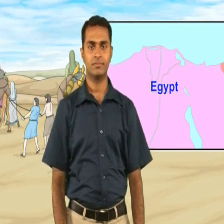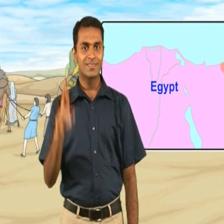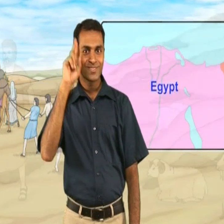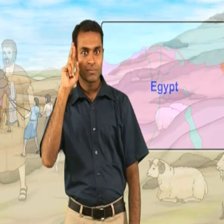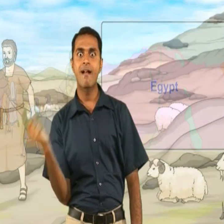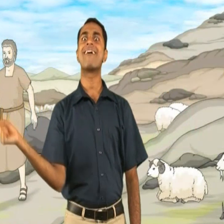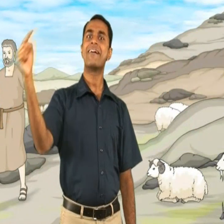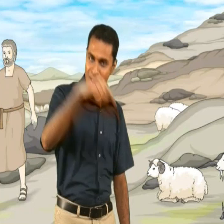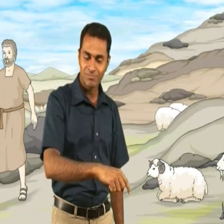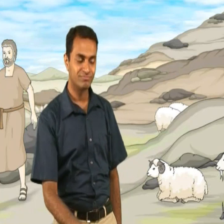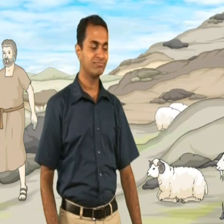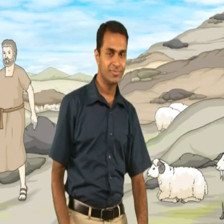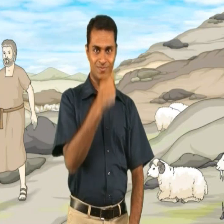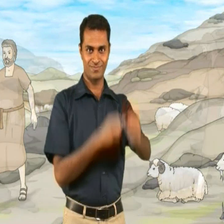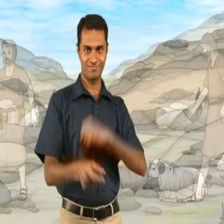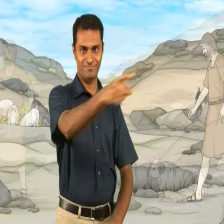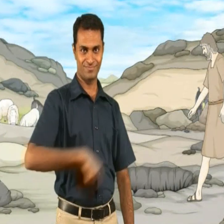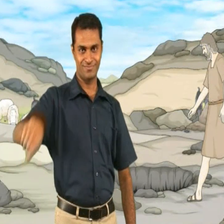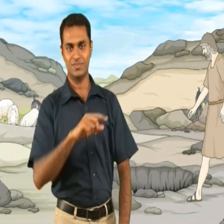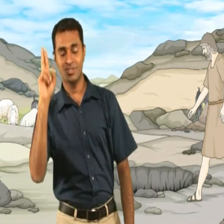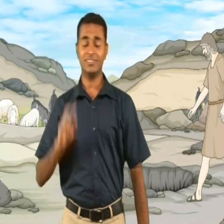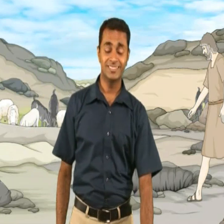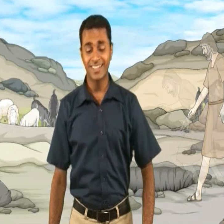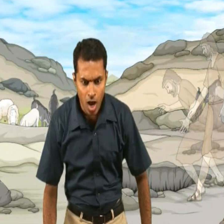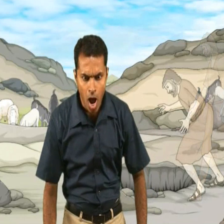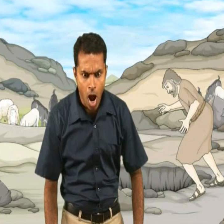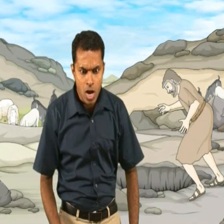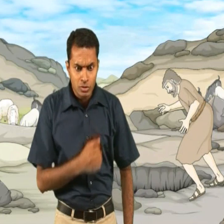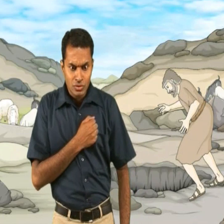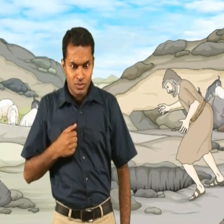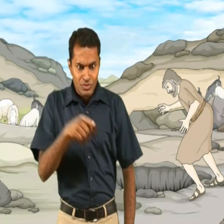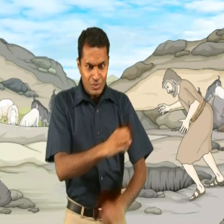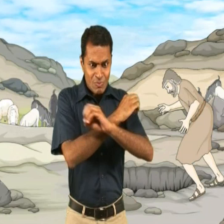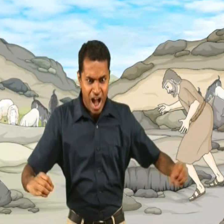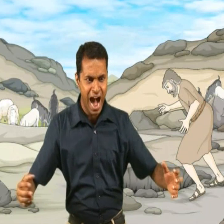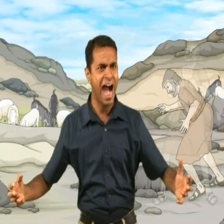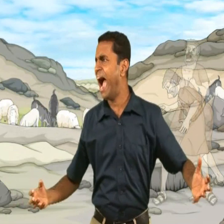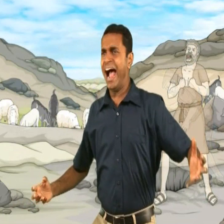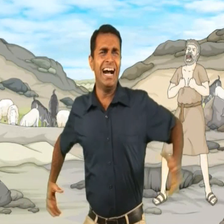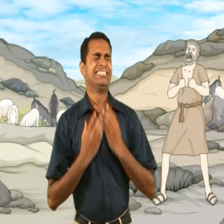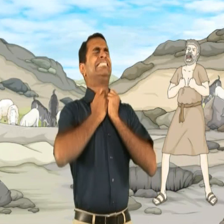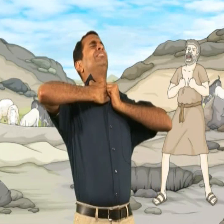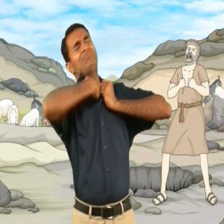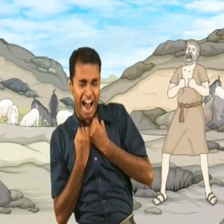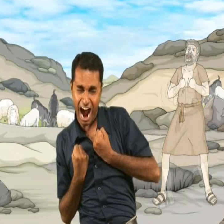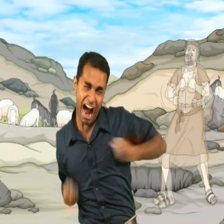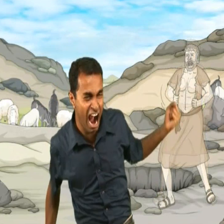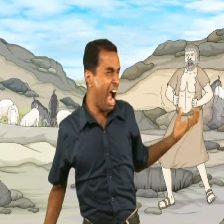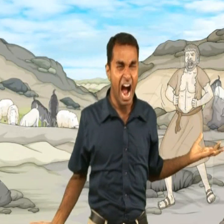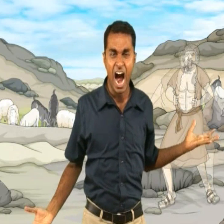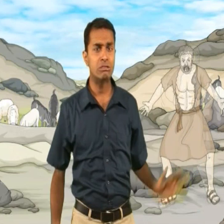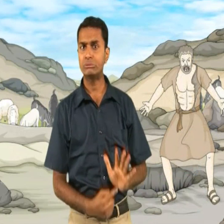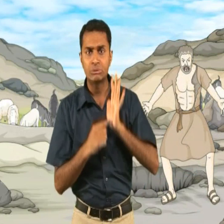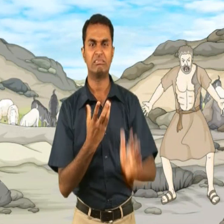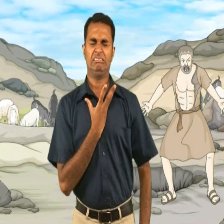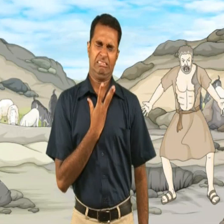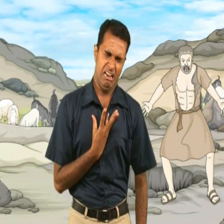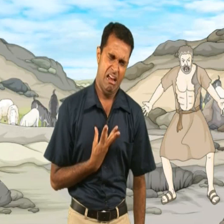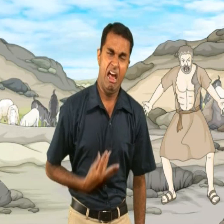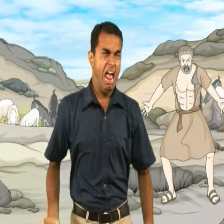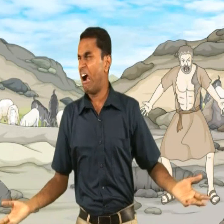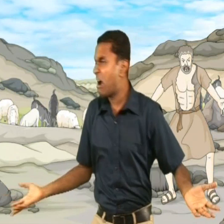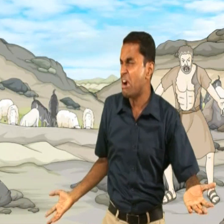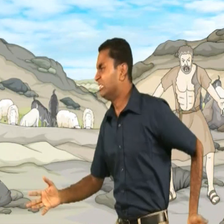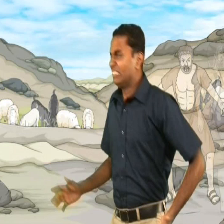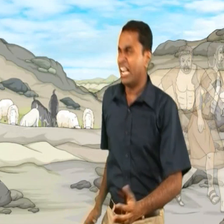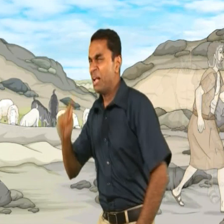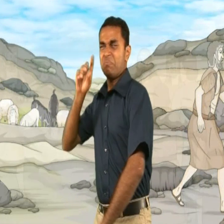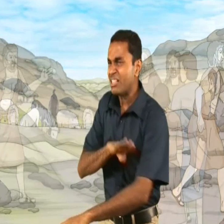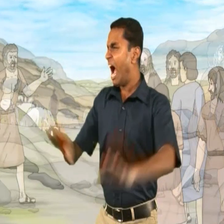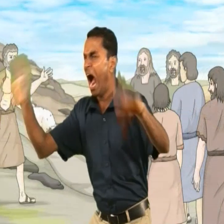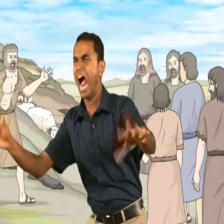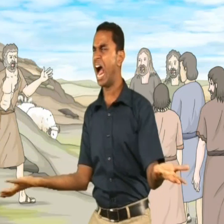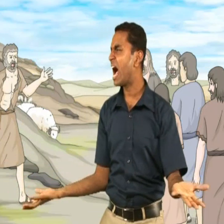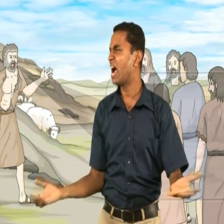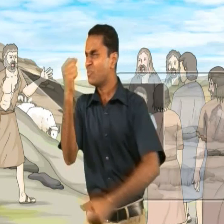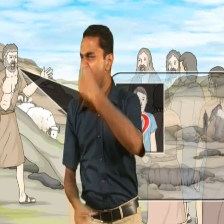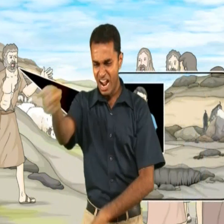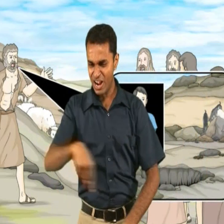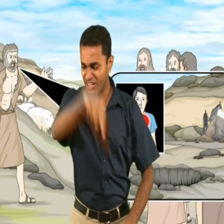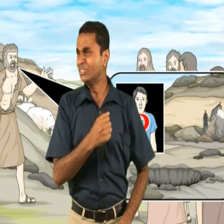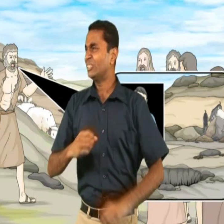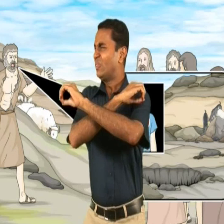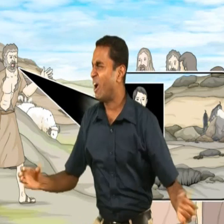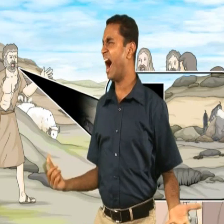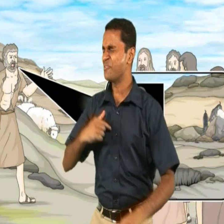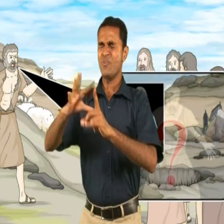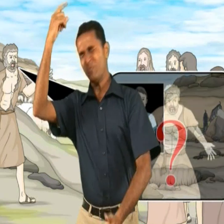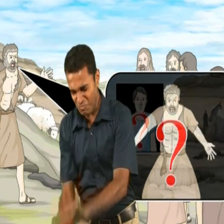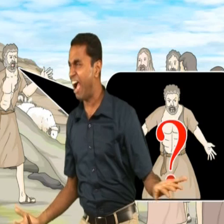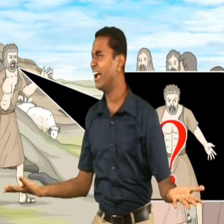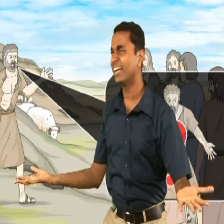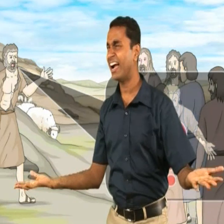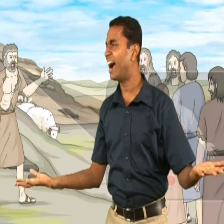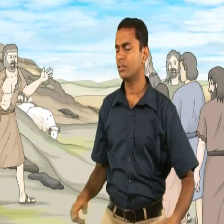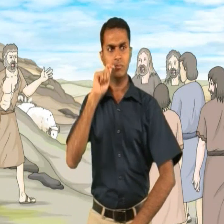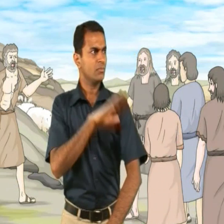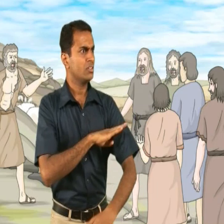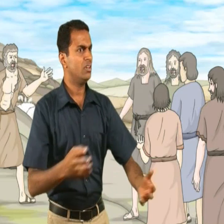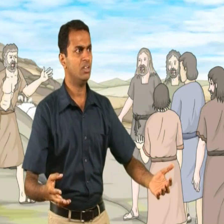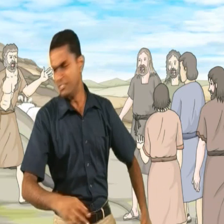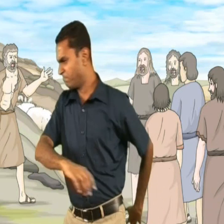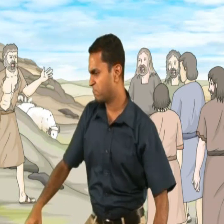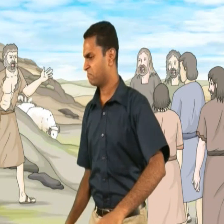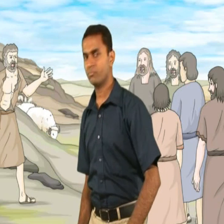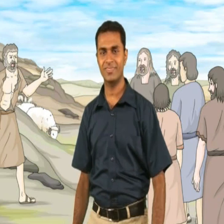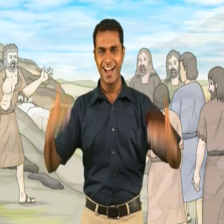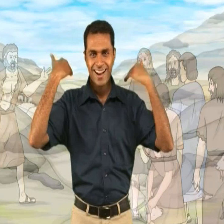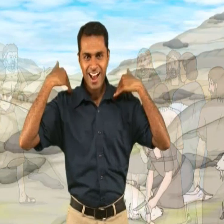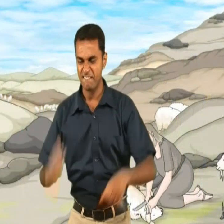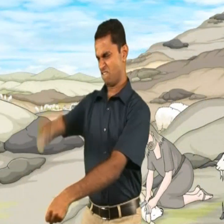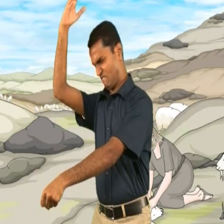When Reuben returned to the pit and saw that Joseph was not there, he tore his clothes, returned to his brothers, and said, “The boy is gone!